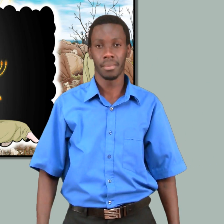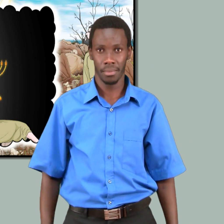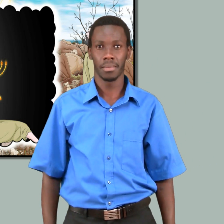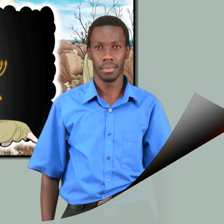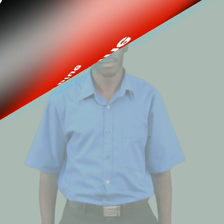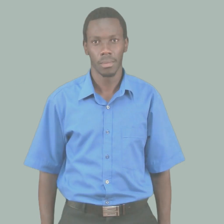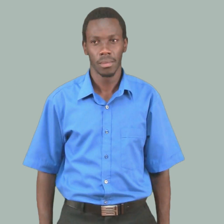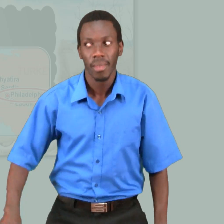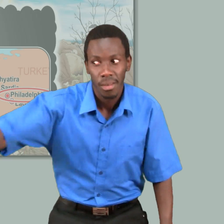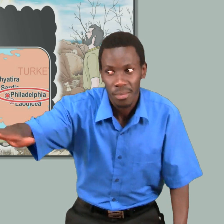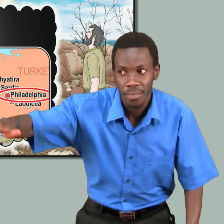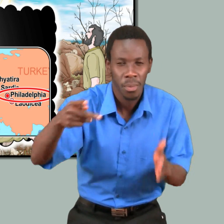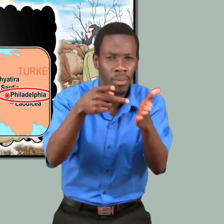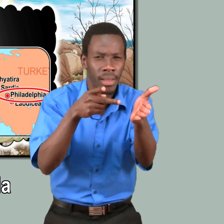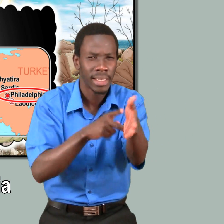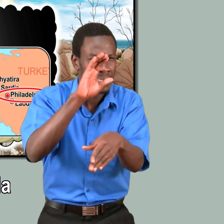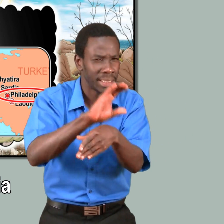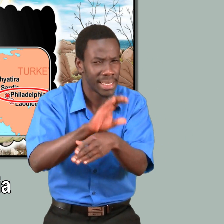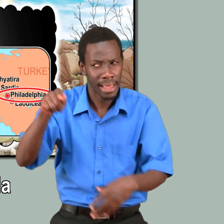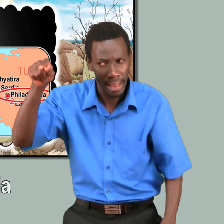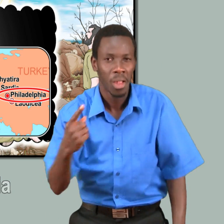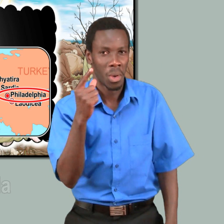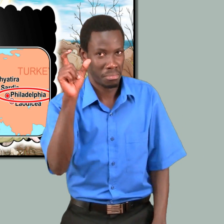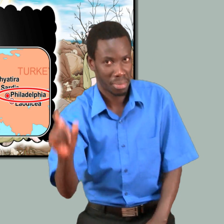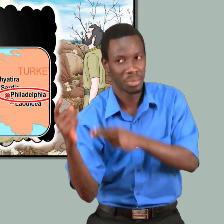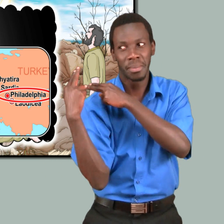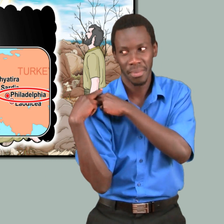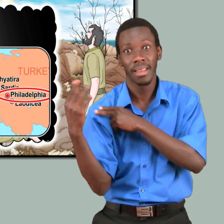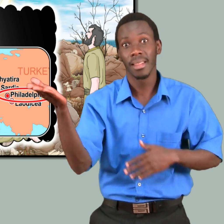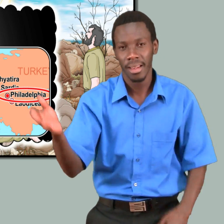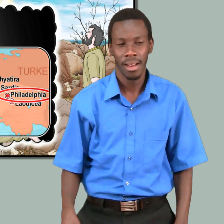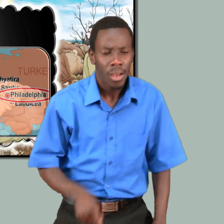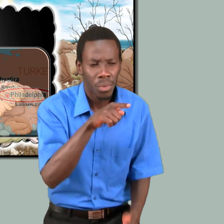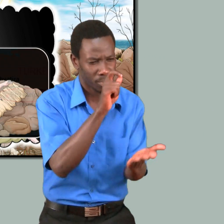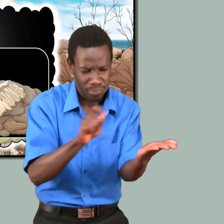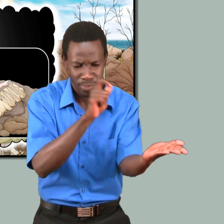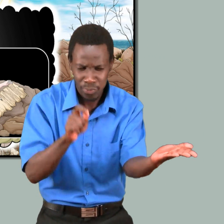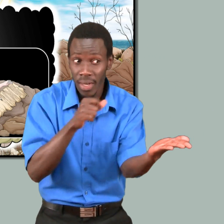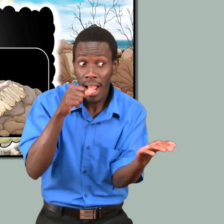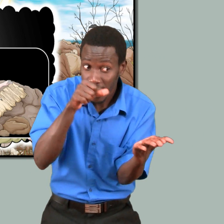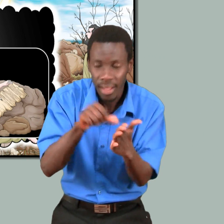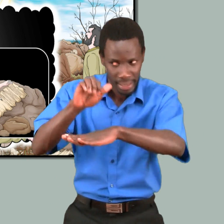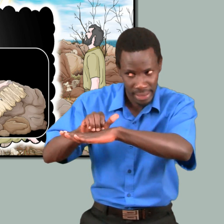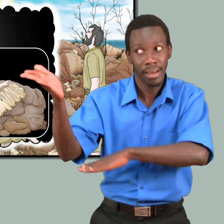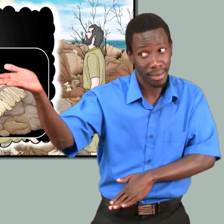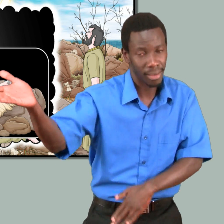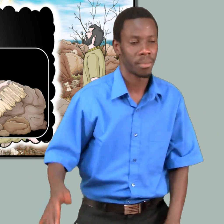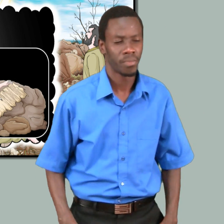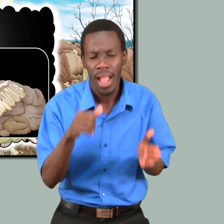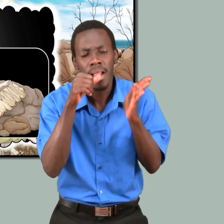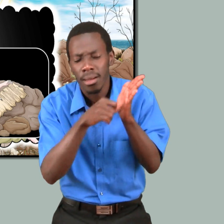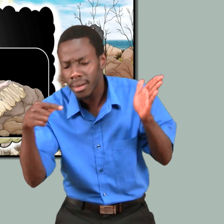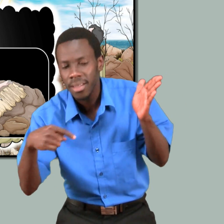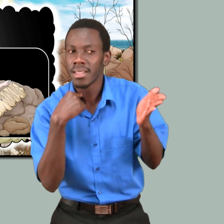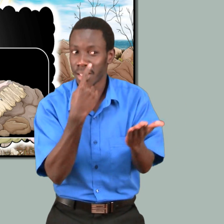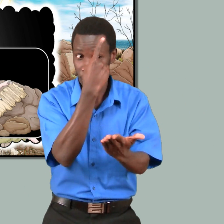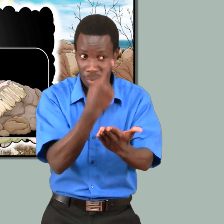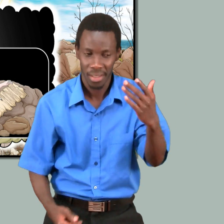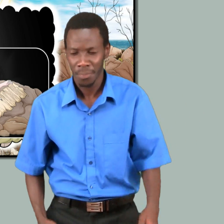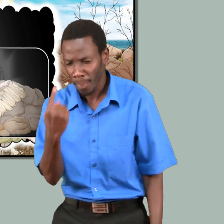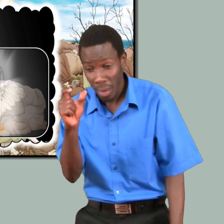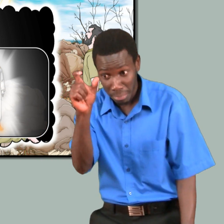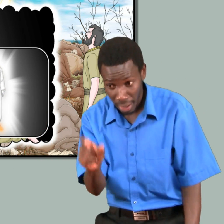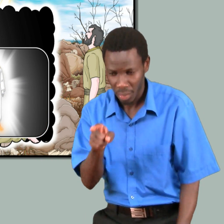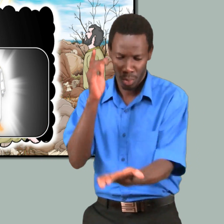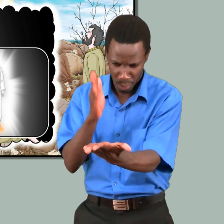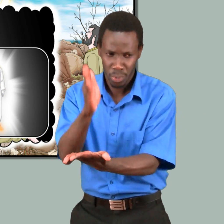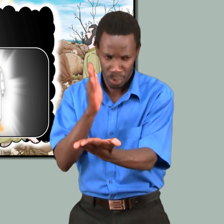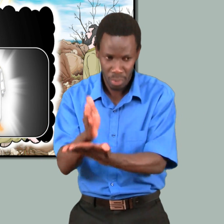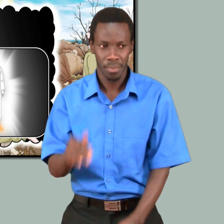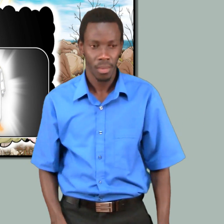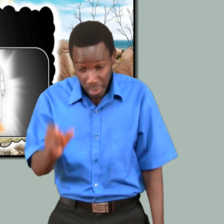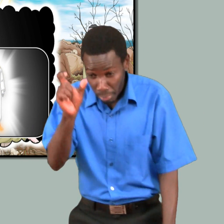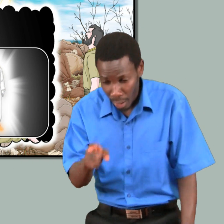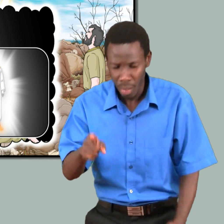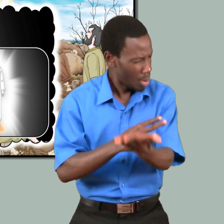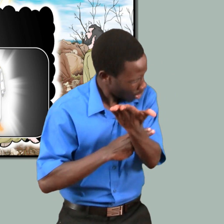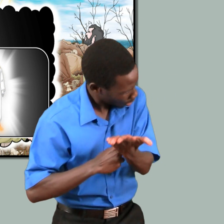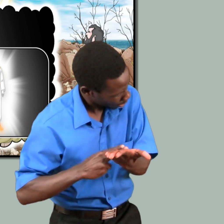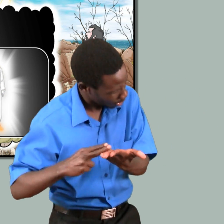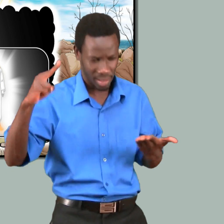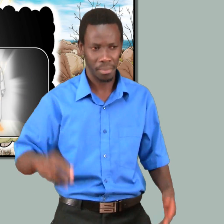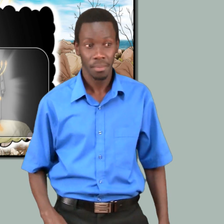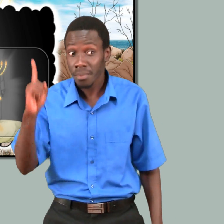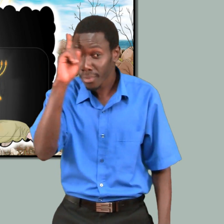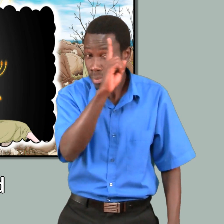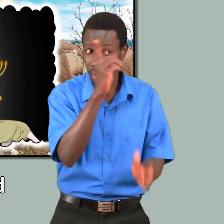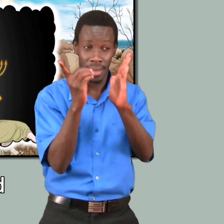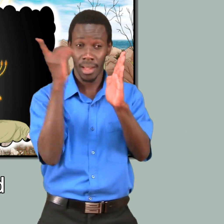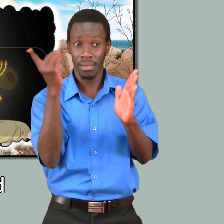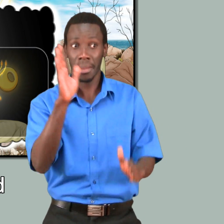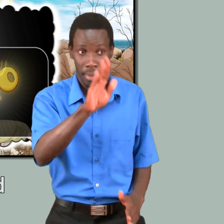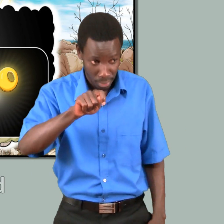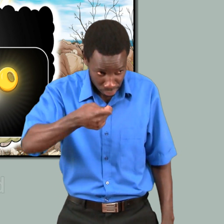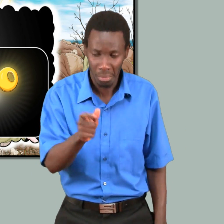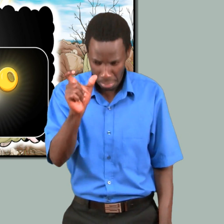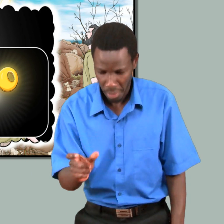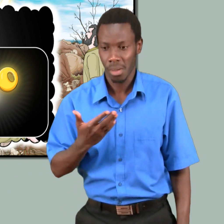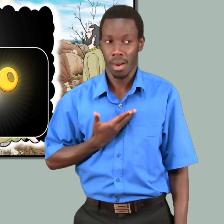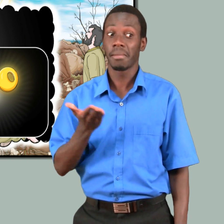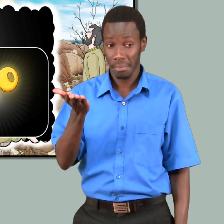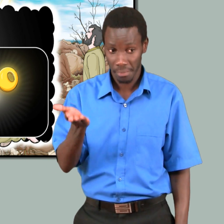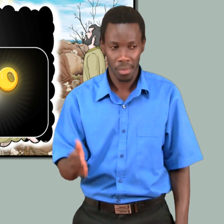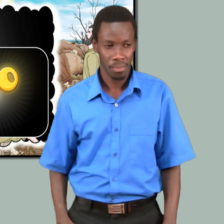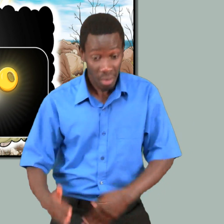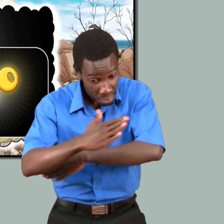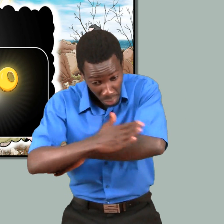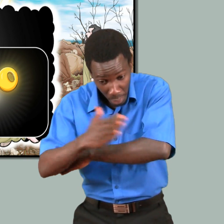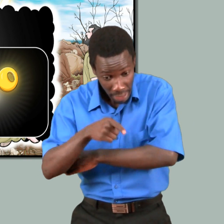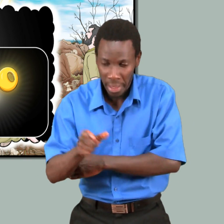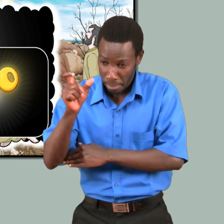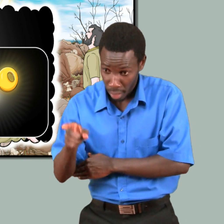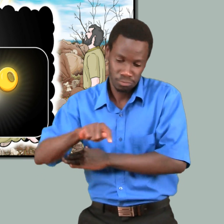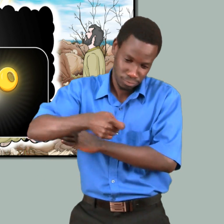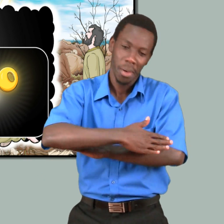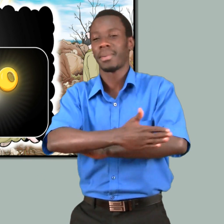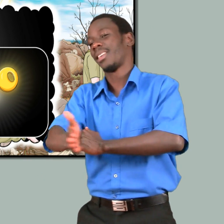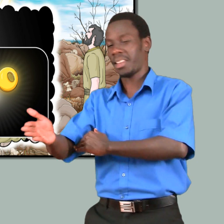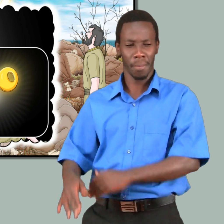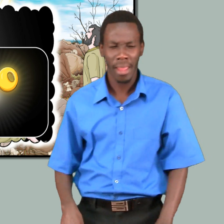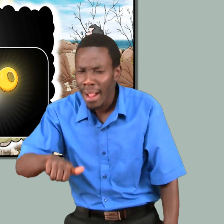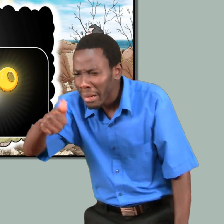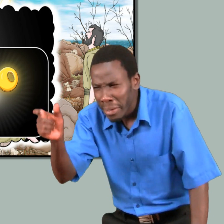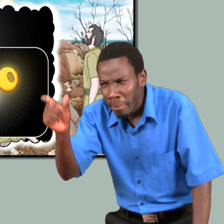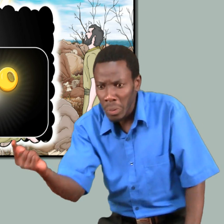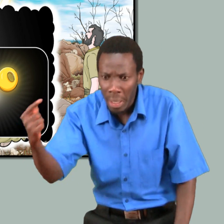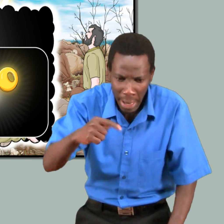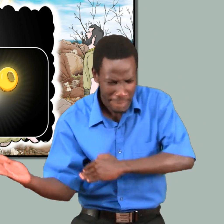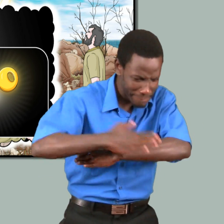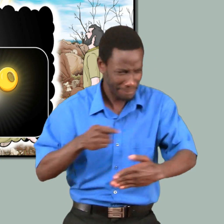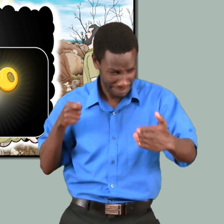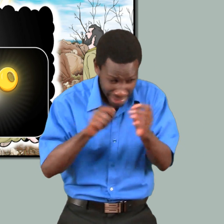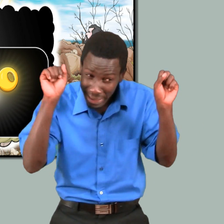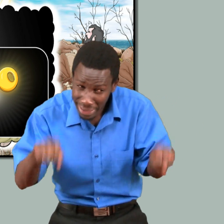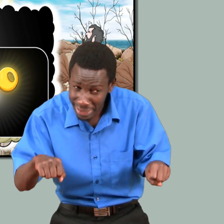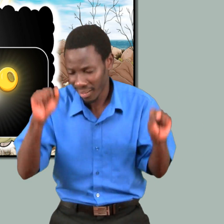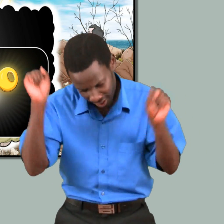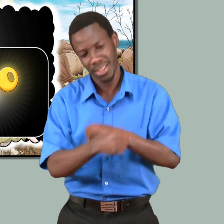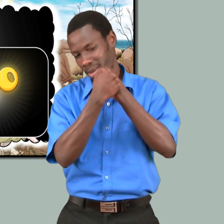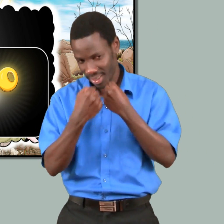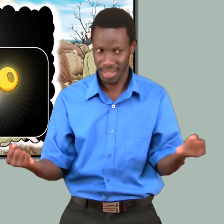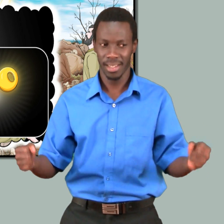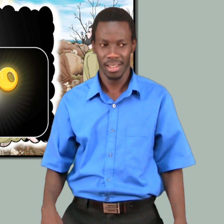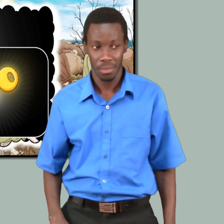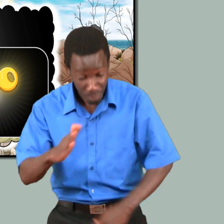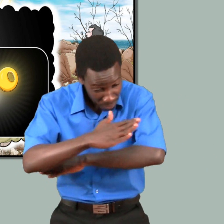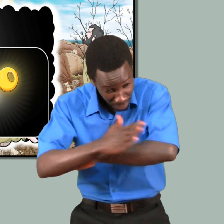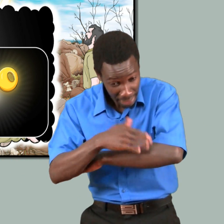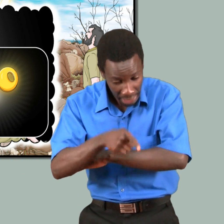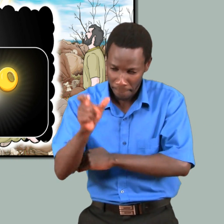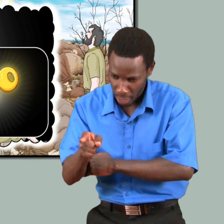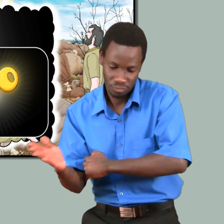To the angel of the church in Philadelphia write: These are the words of the One who is holy and true, who holds the key of David.